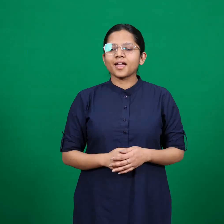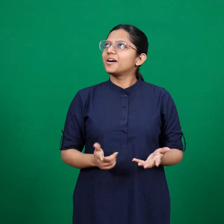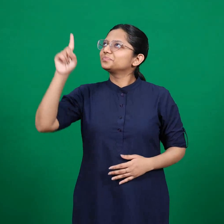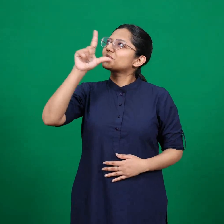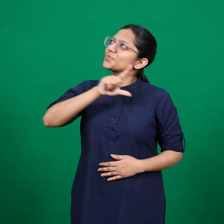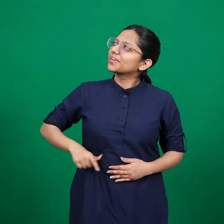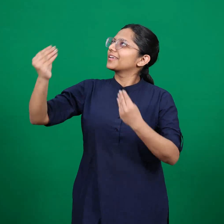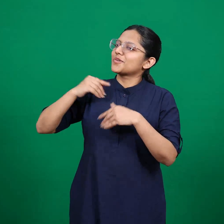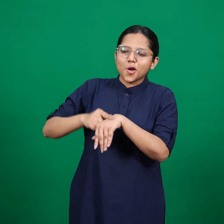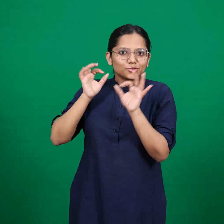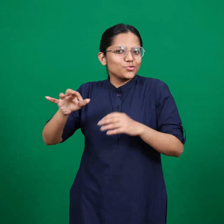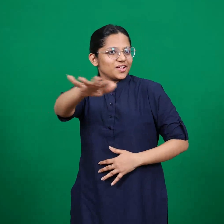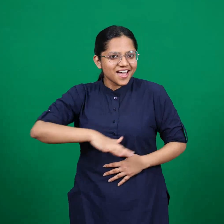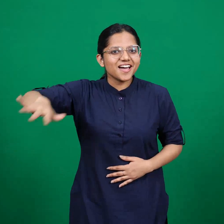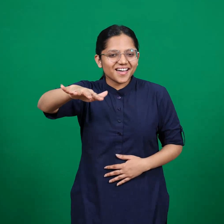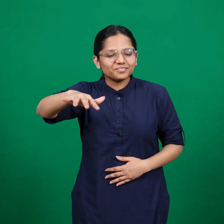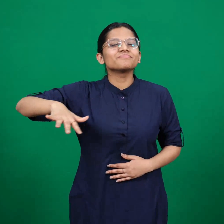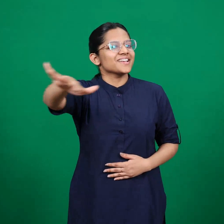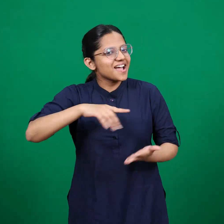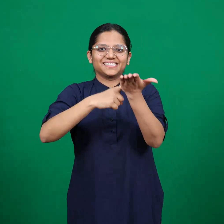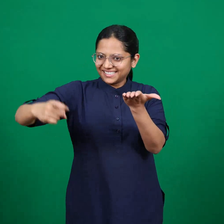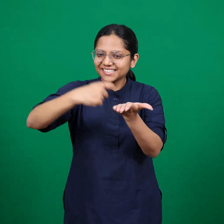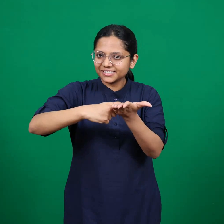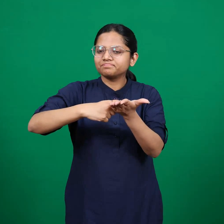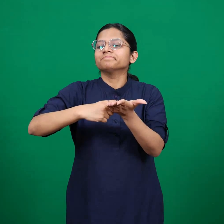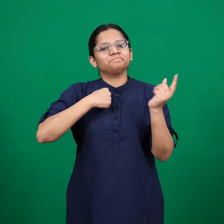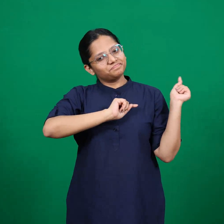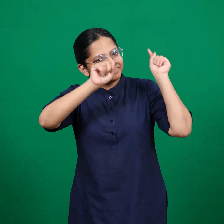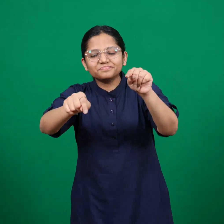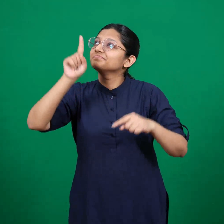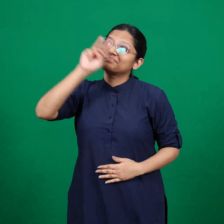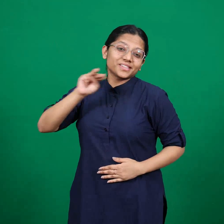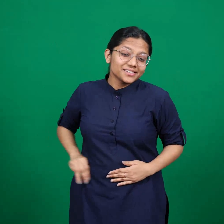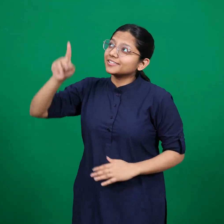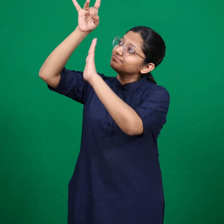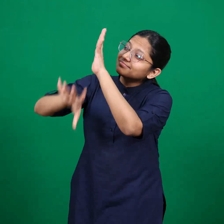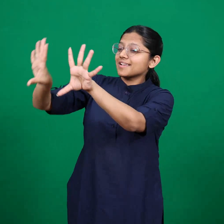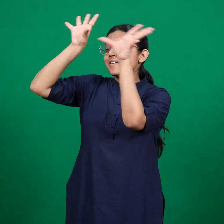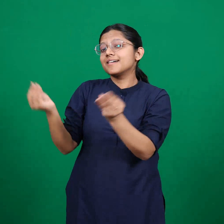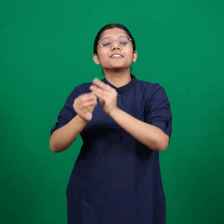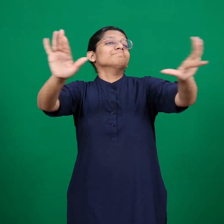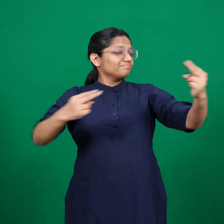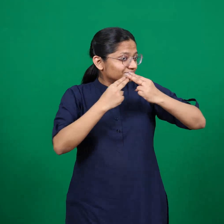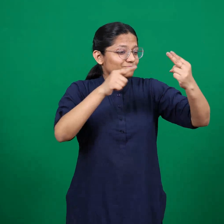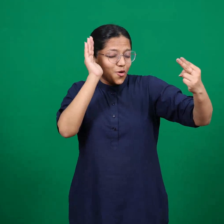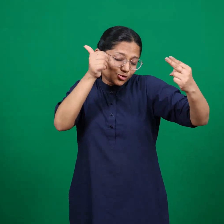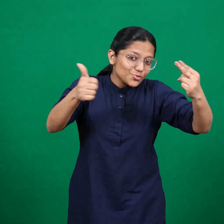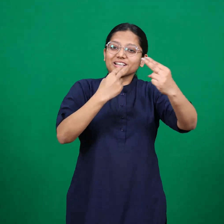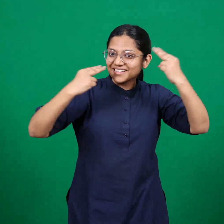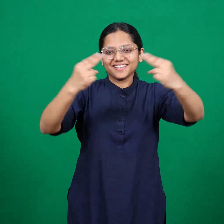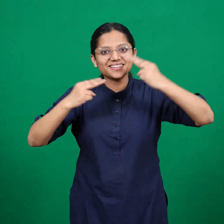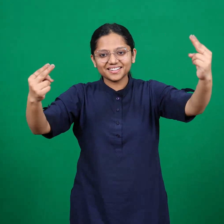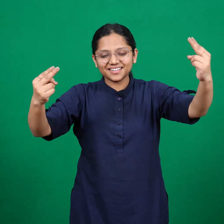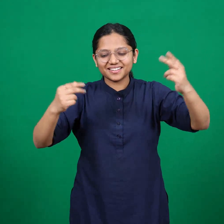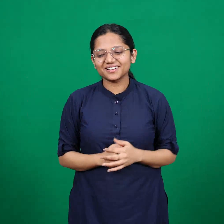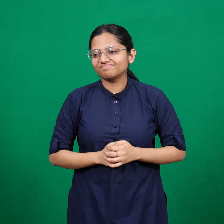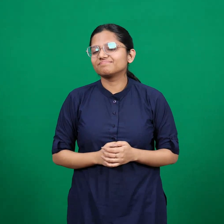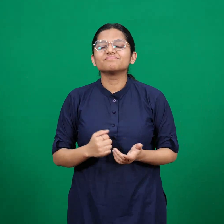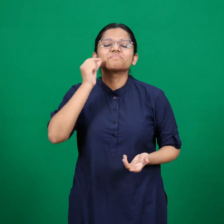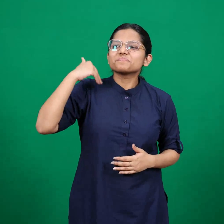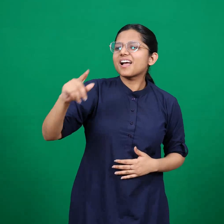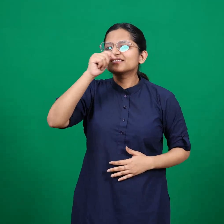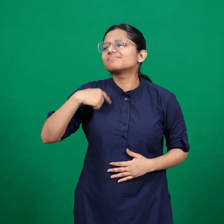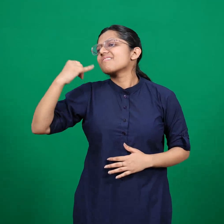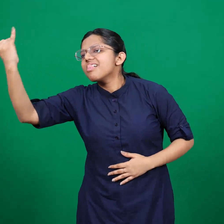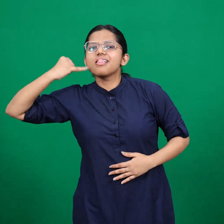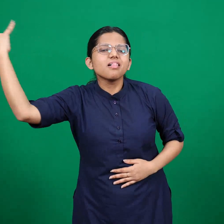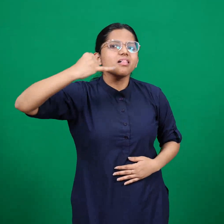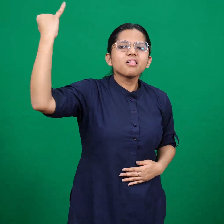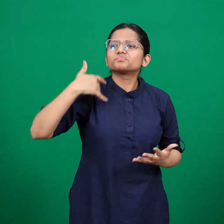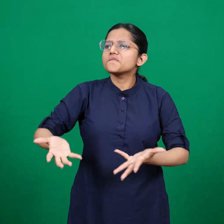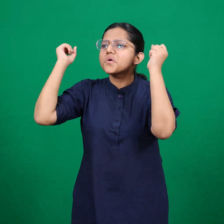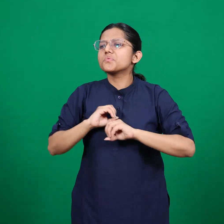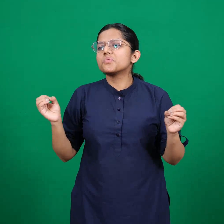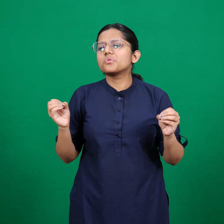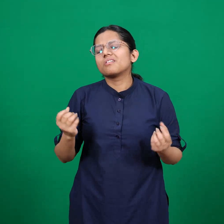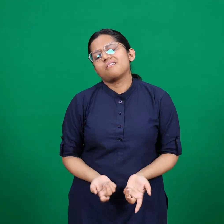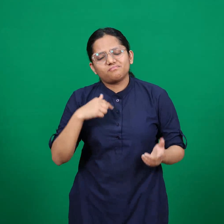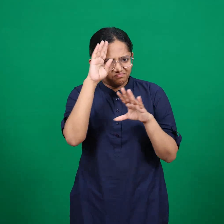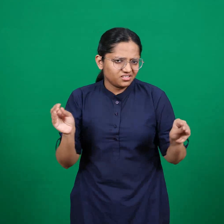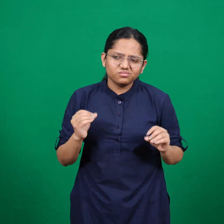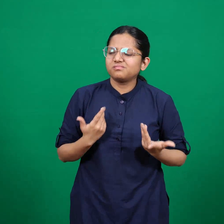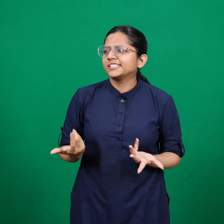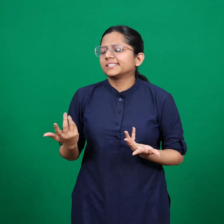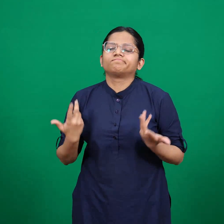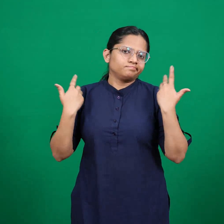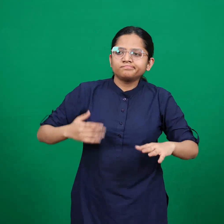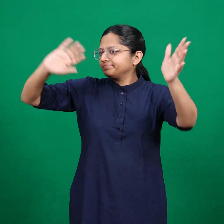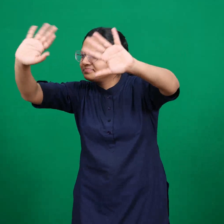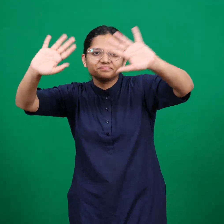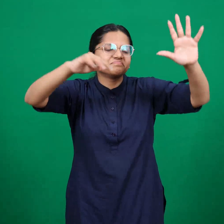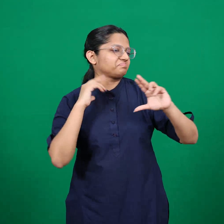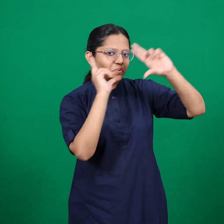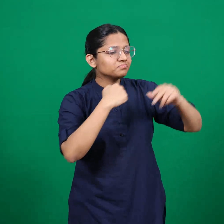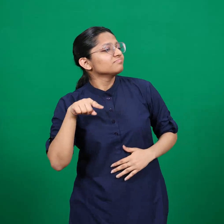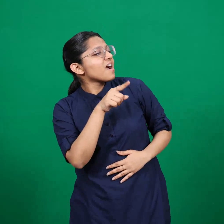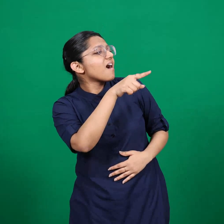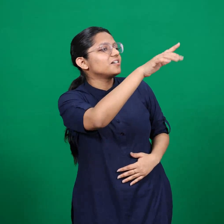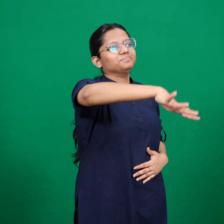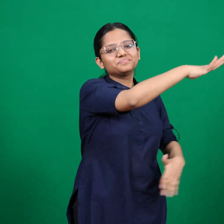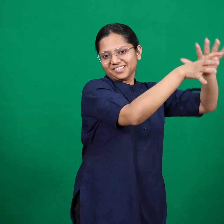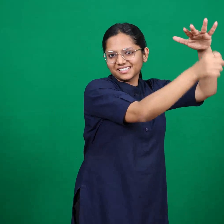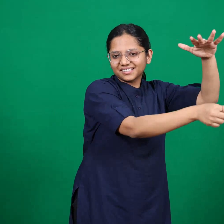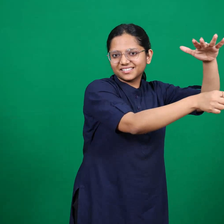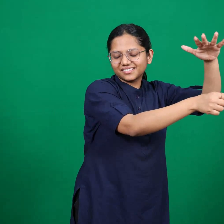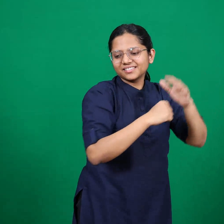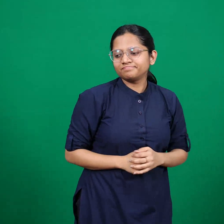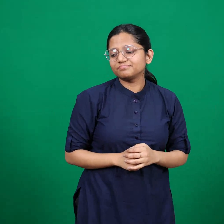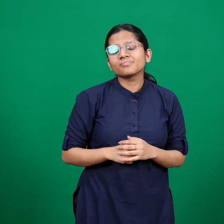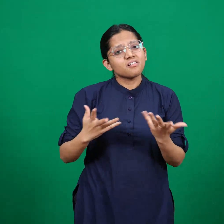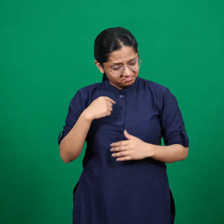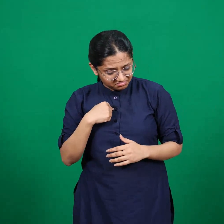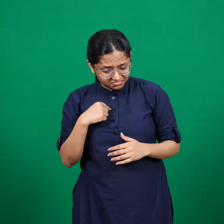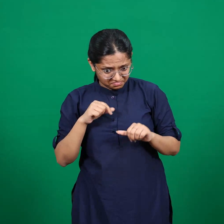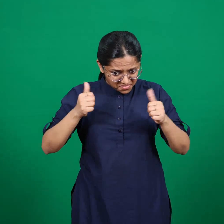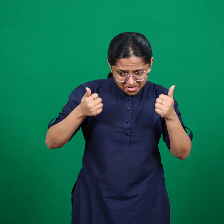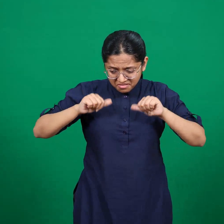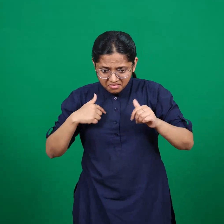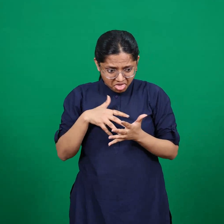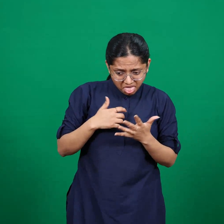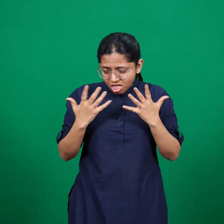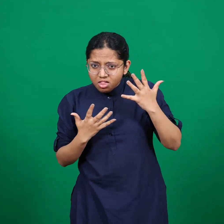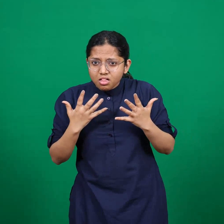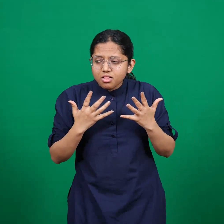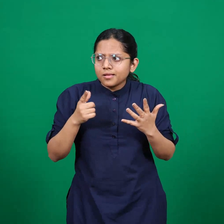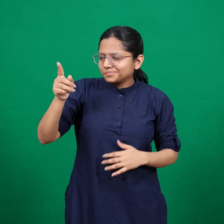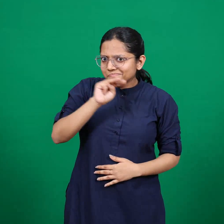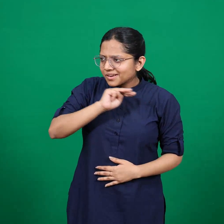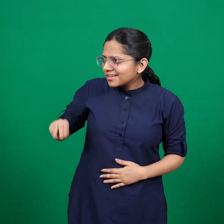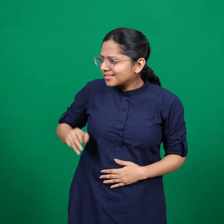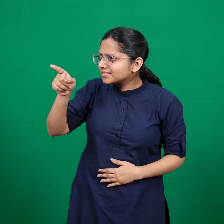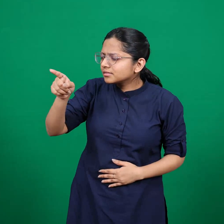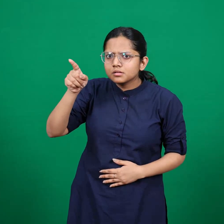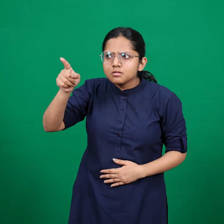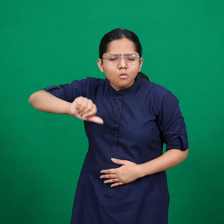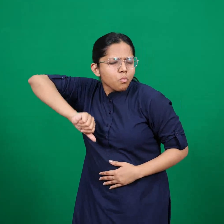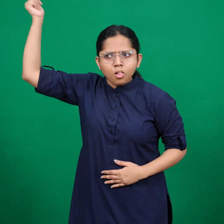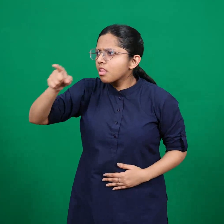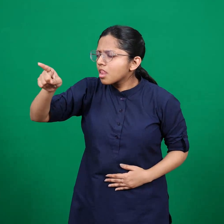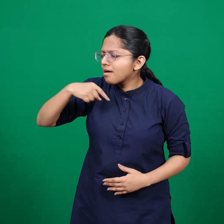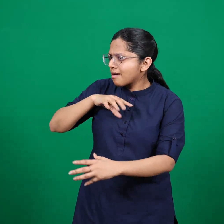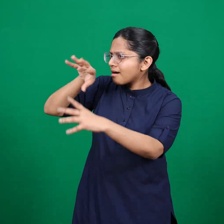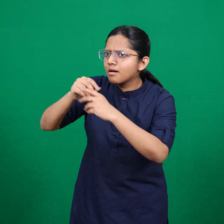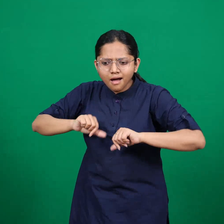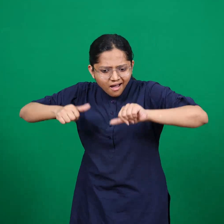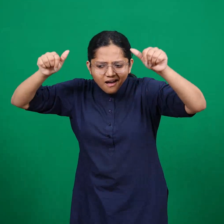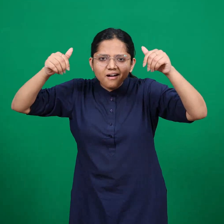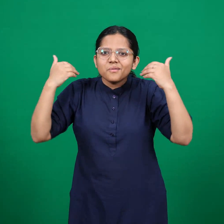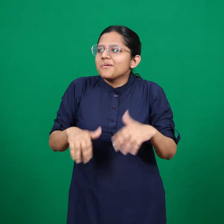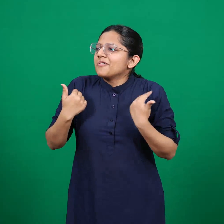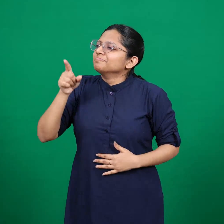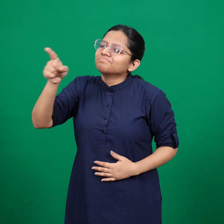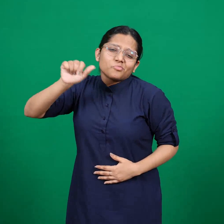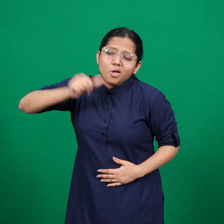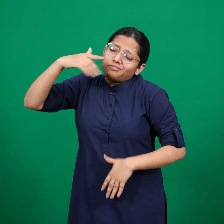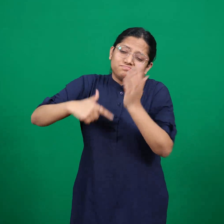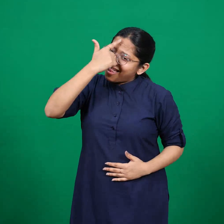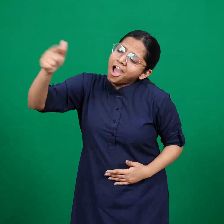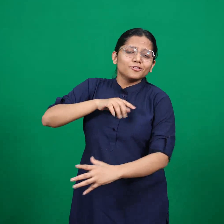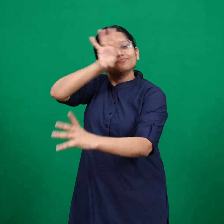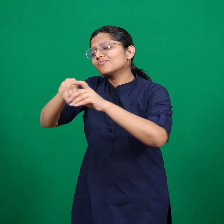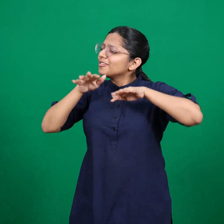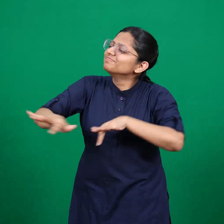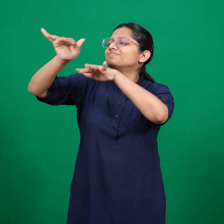Now when I went to Troas to preach the gospel of Christ and a door stood open for me in the Lord, I had no peace in my spirit, because I did not find my brother Titus there.